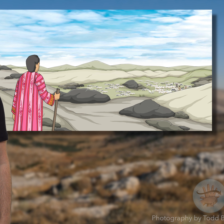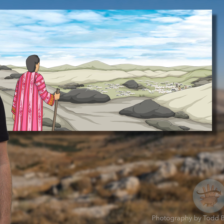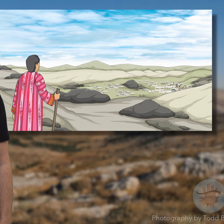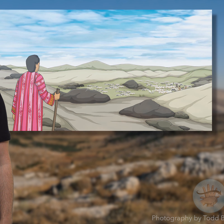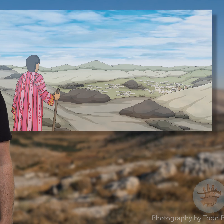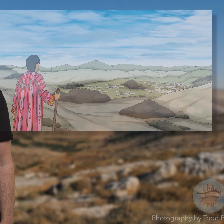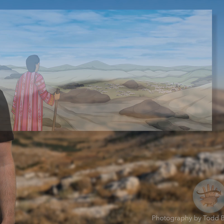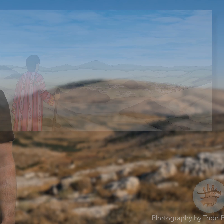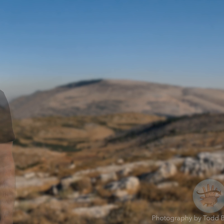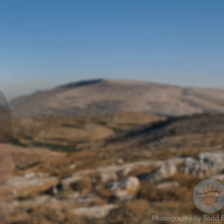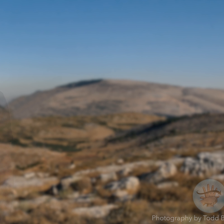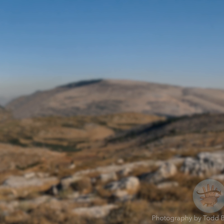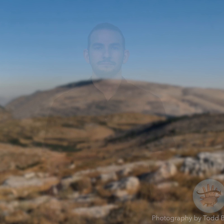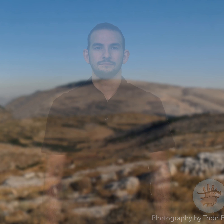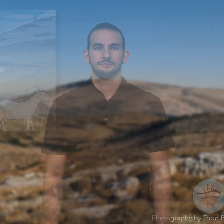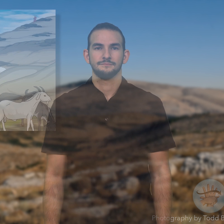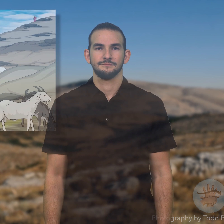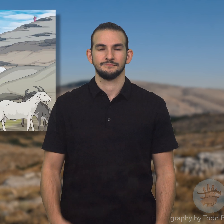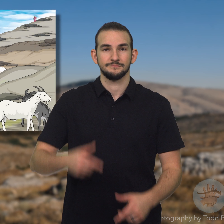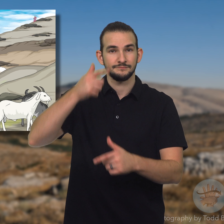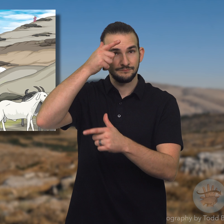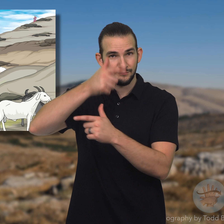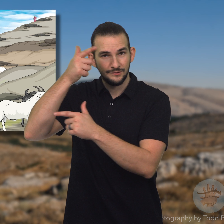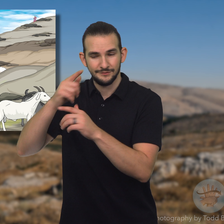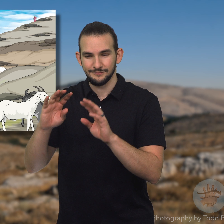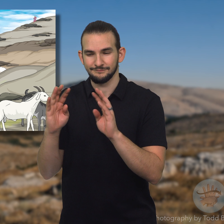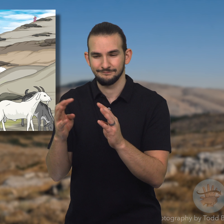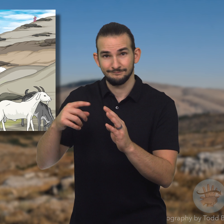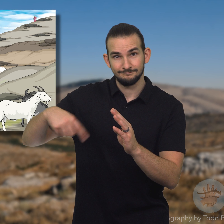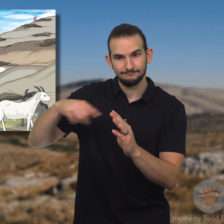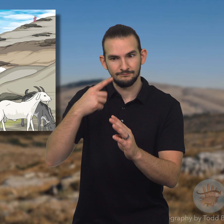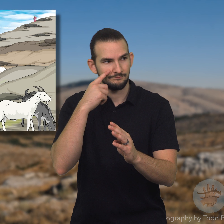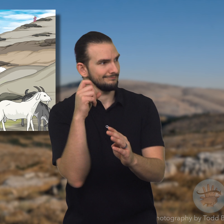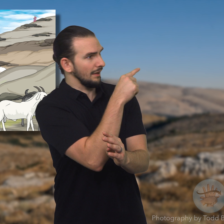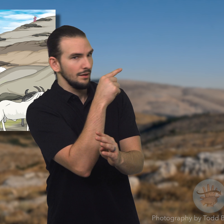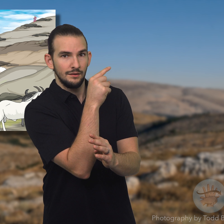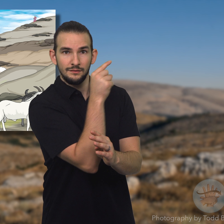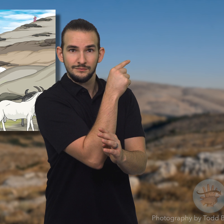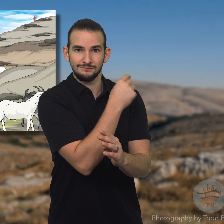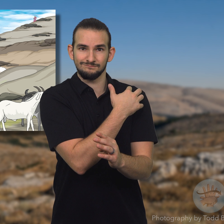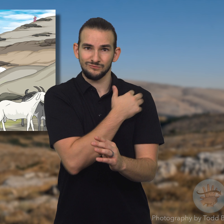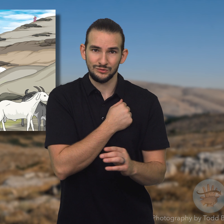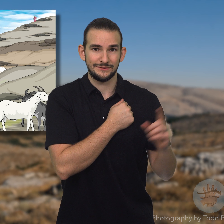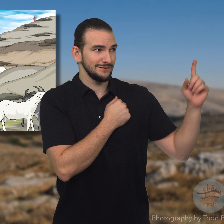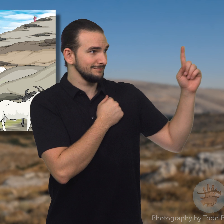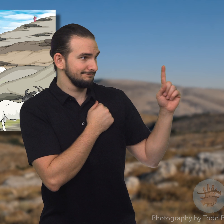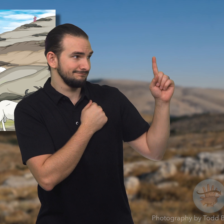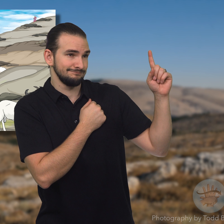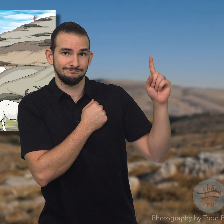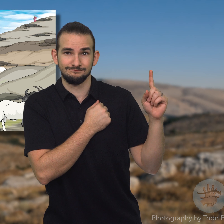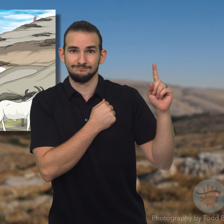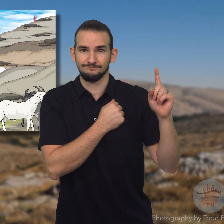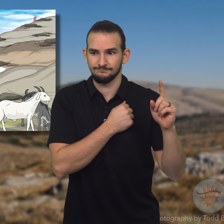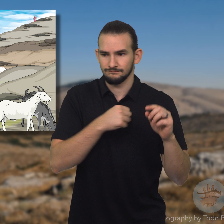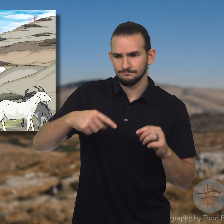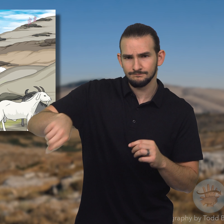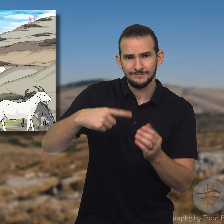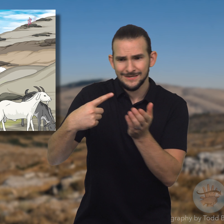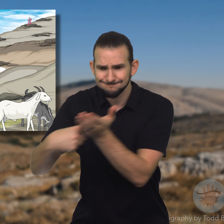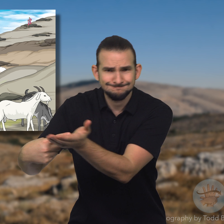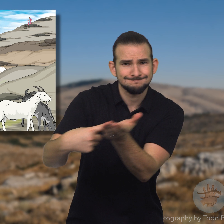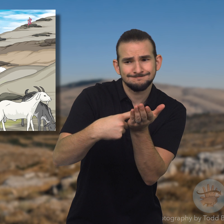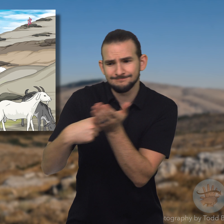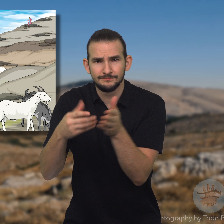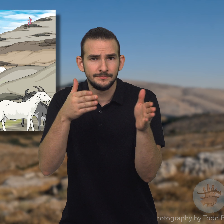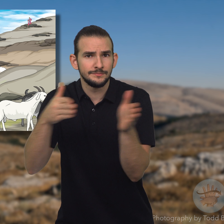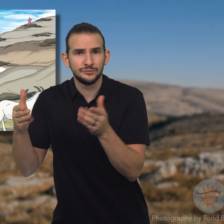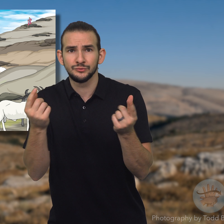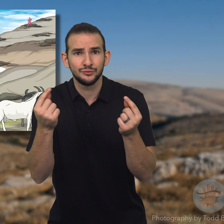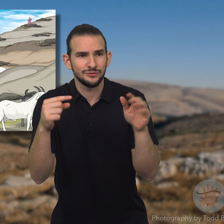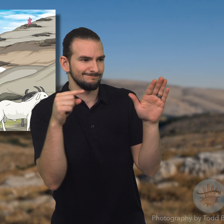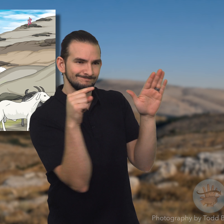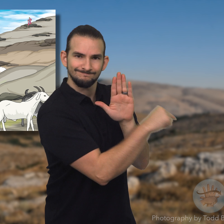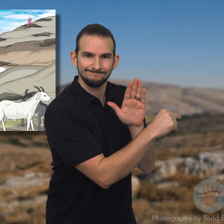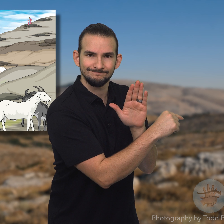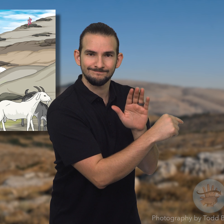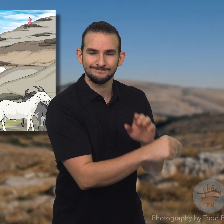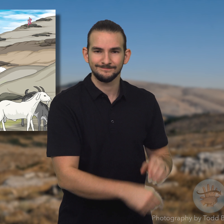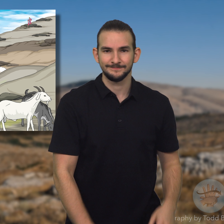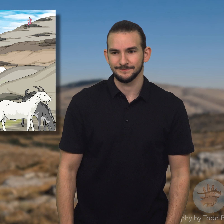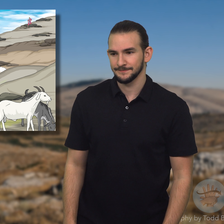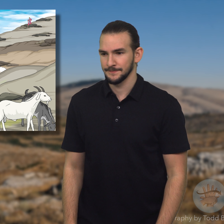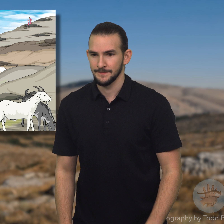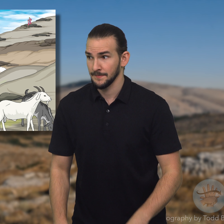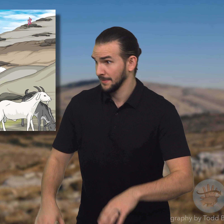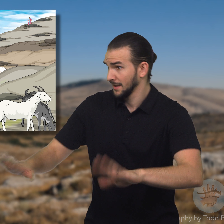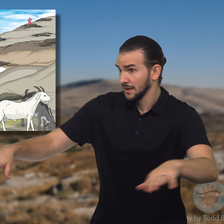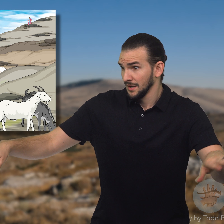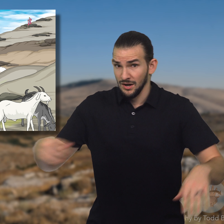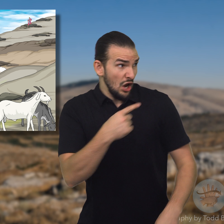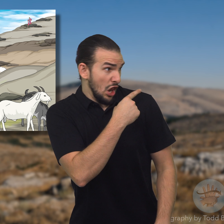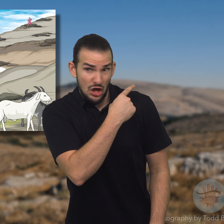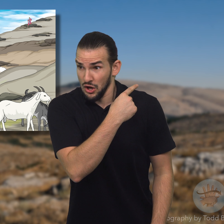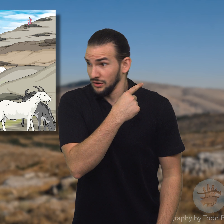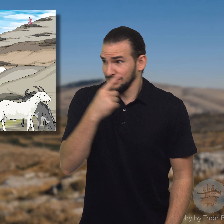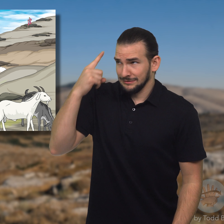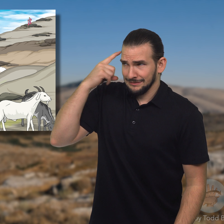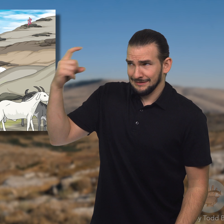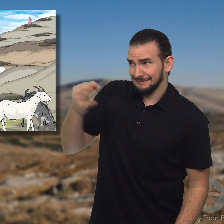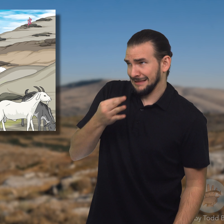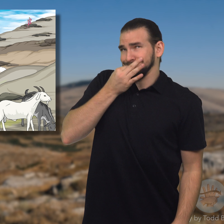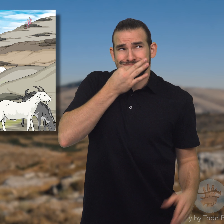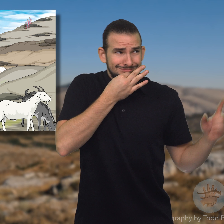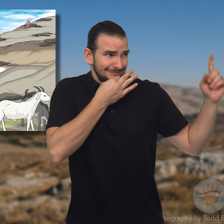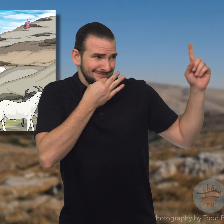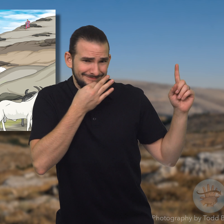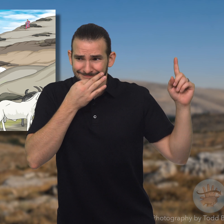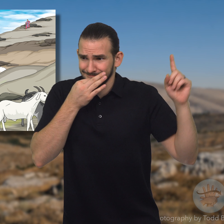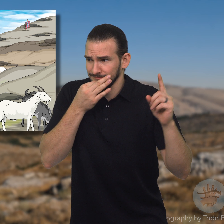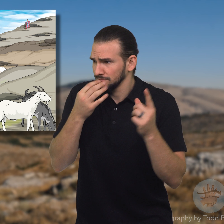Now Joseph’s brothers saw him in the distance, and before he arrived, they plotted to kill him.